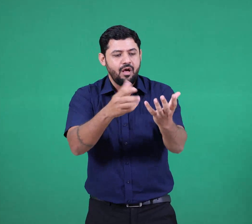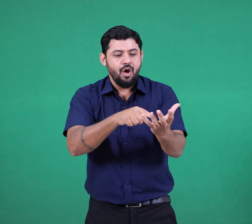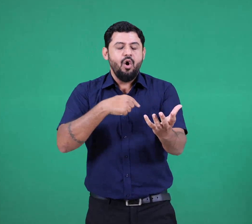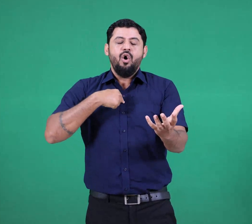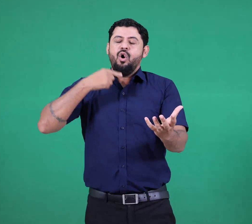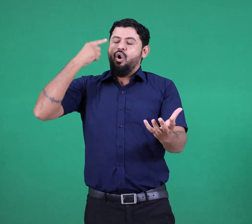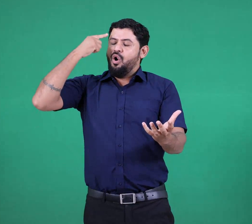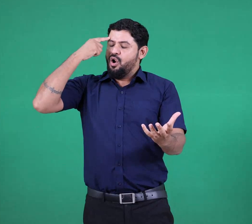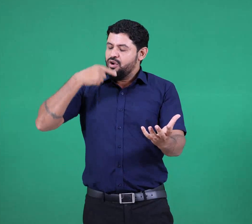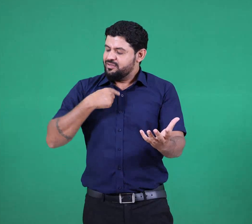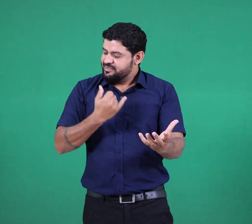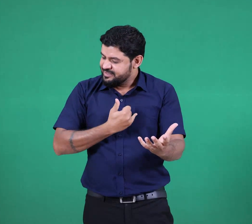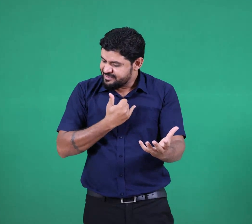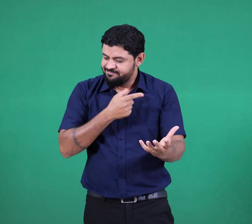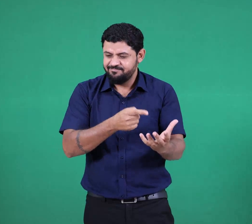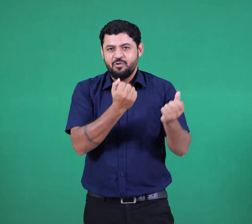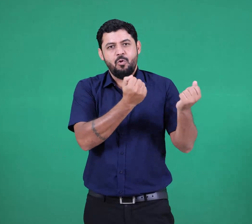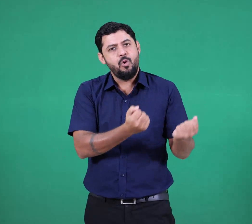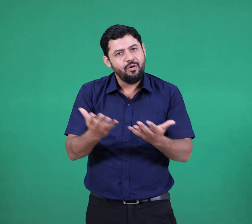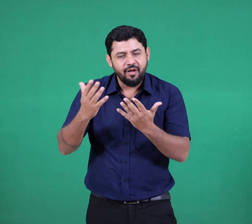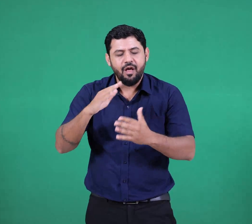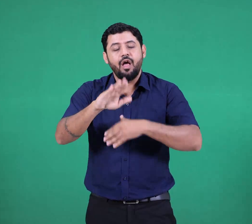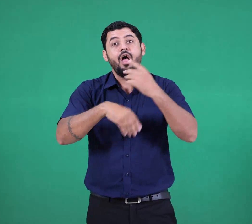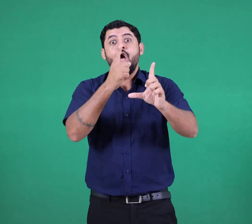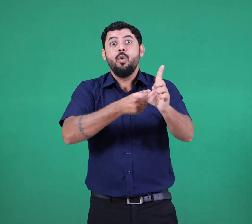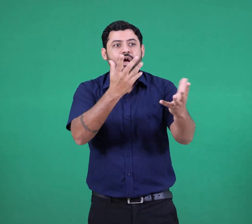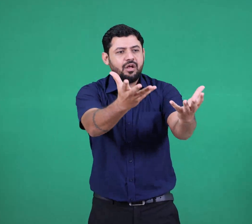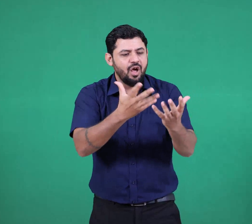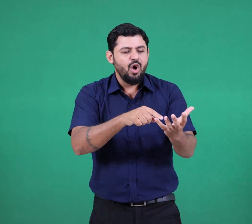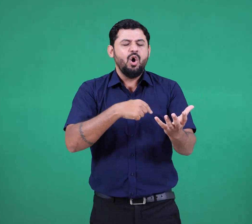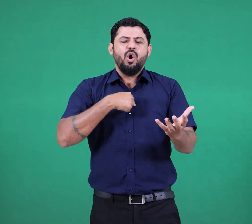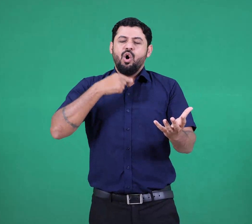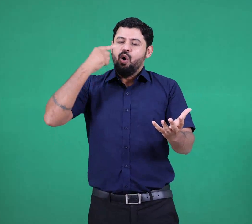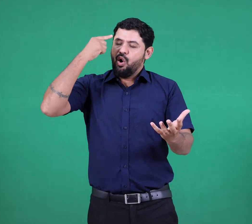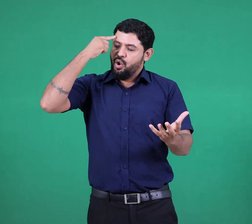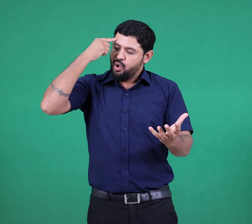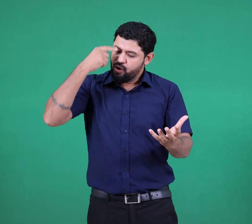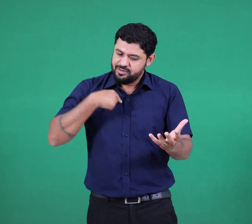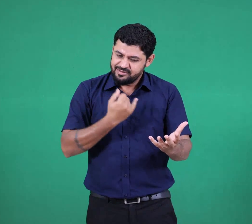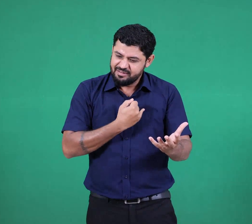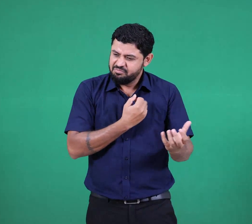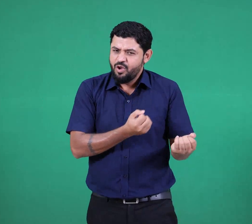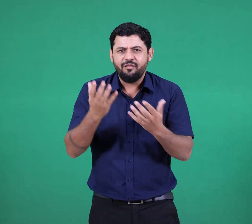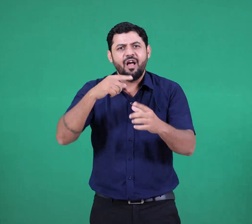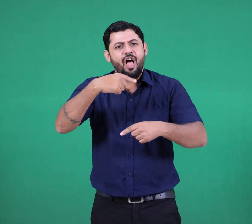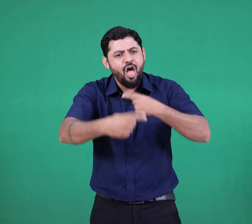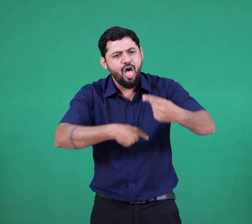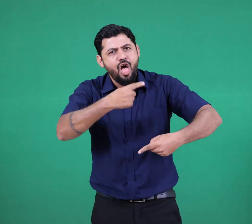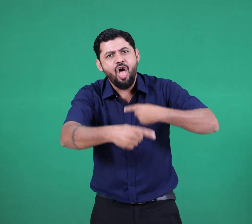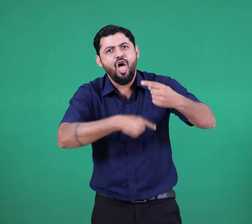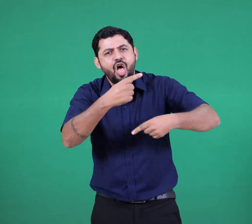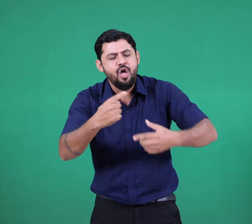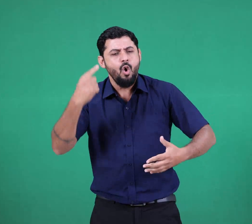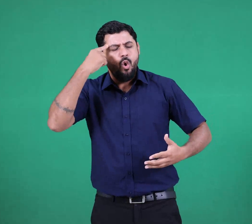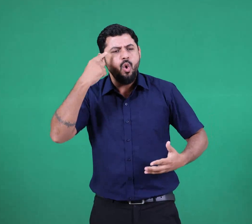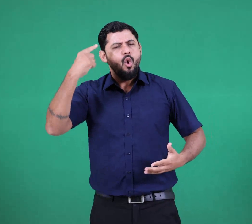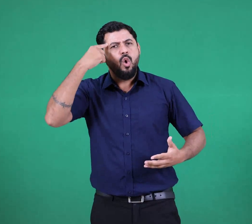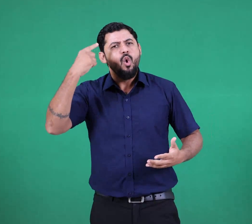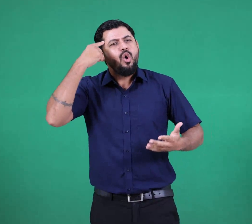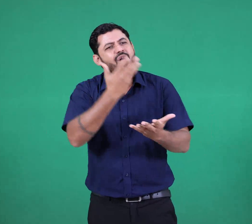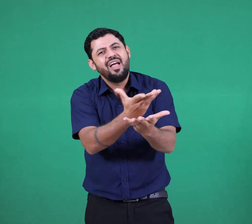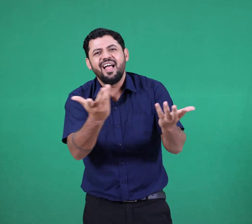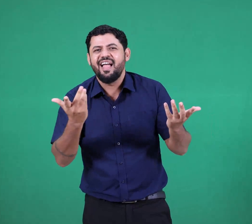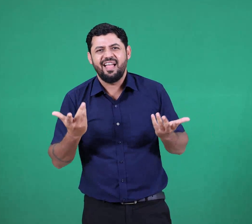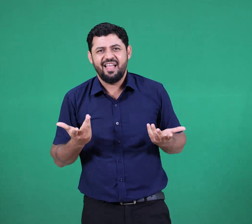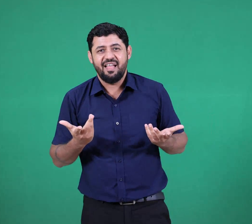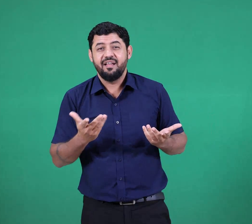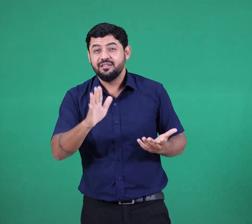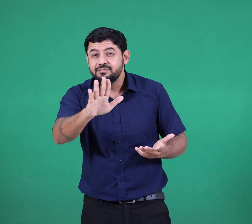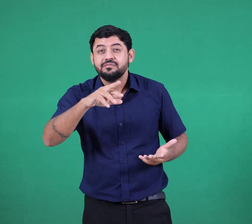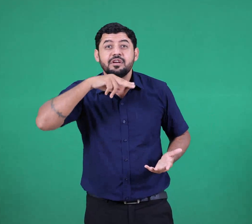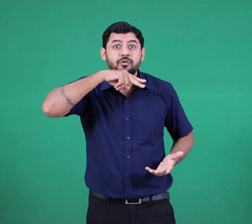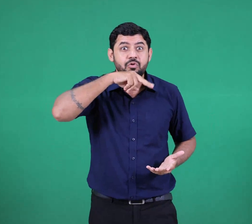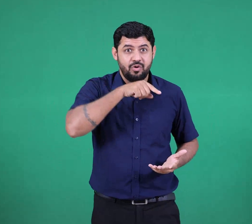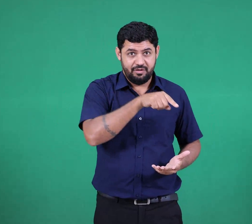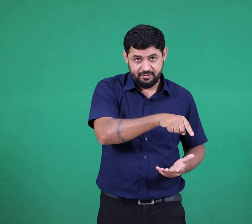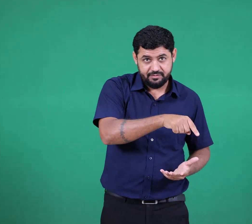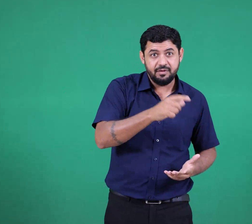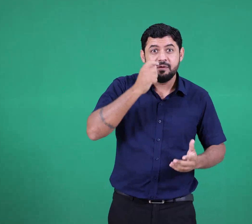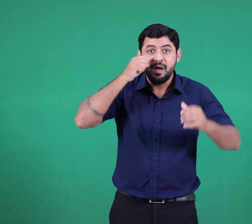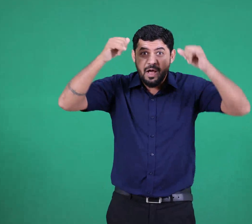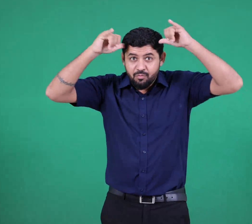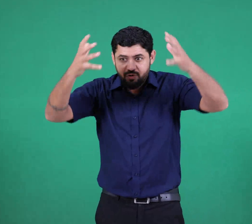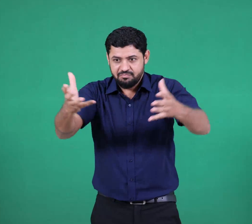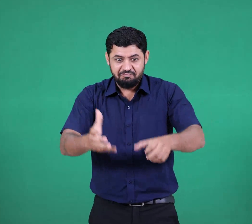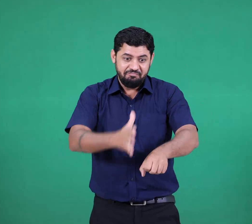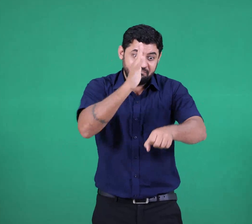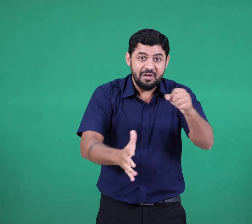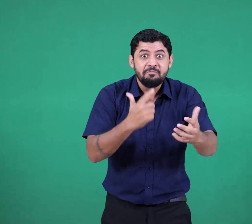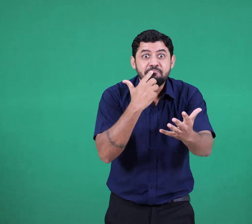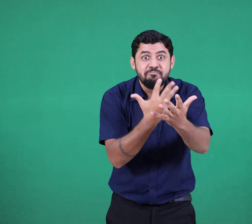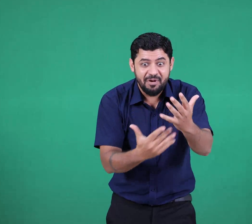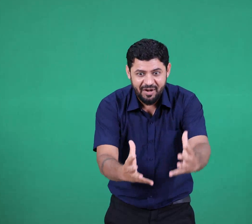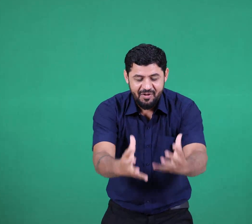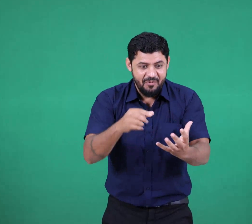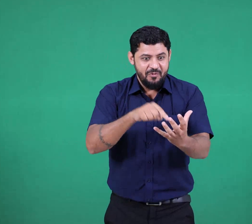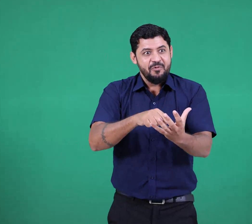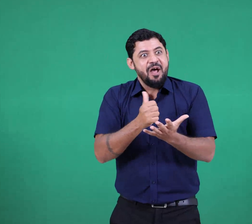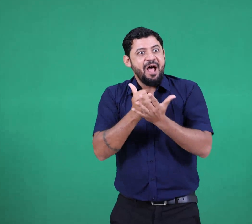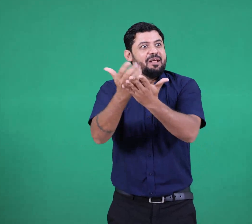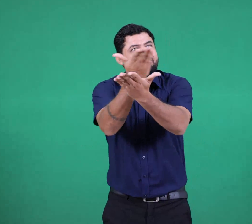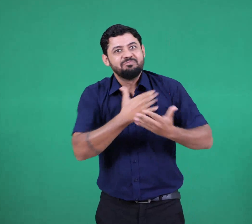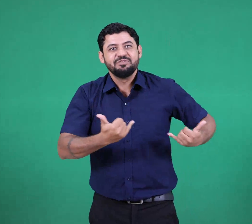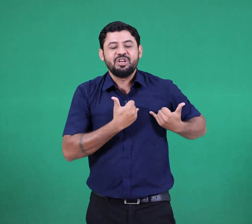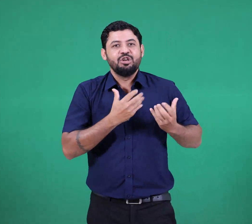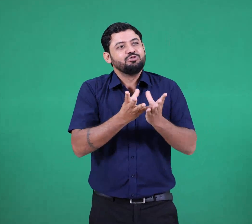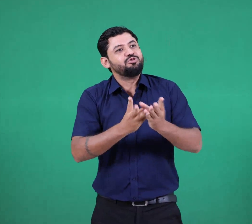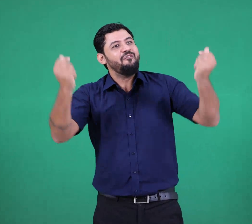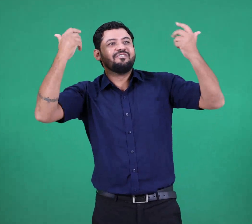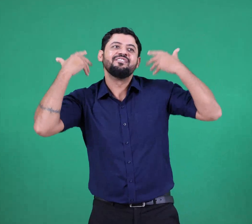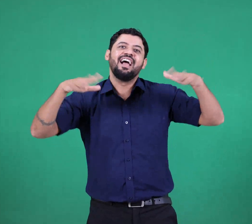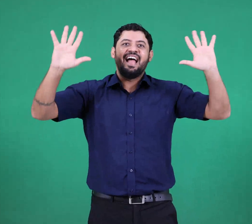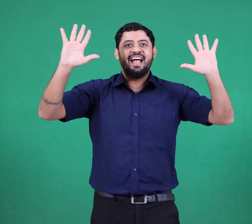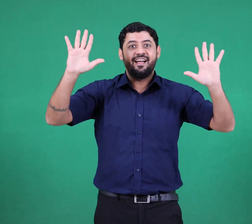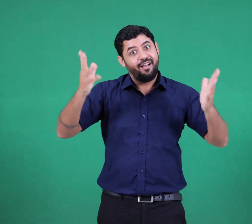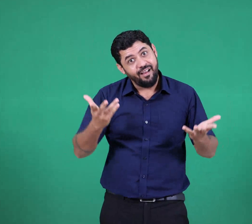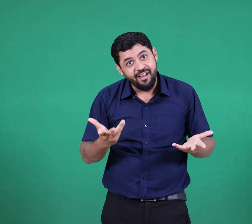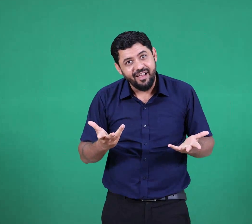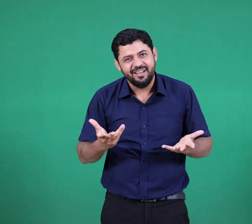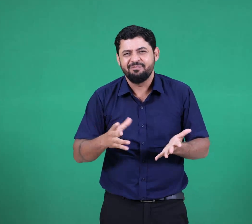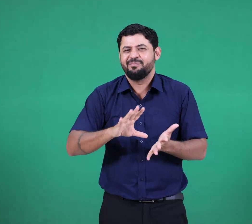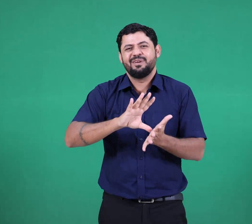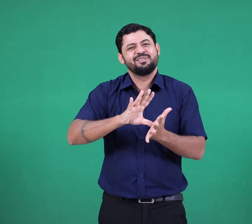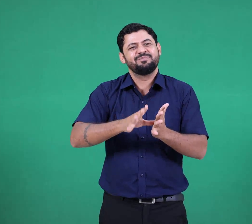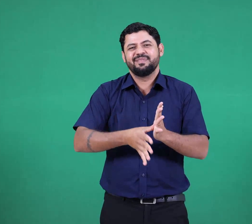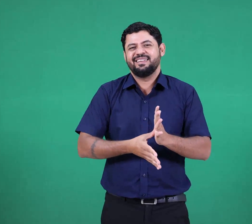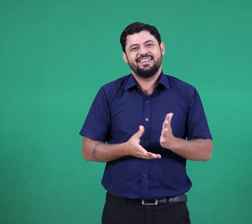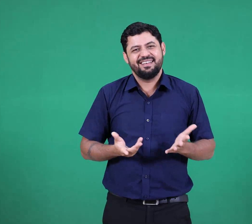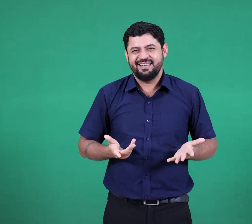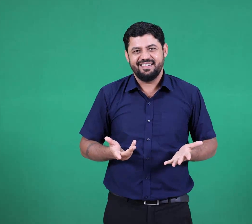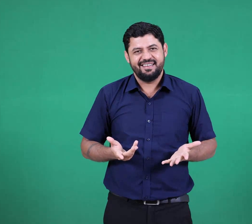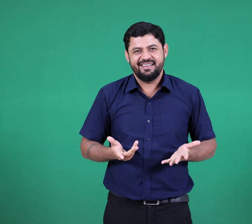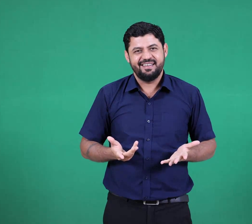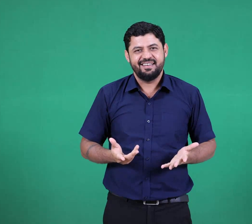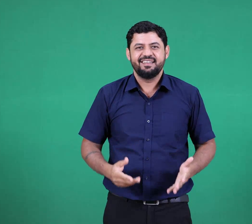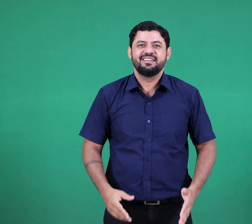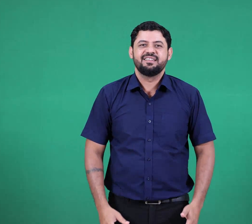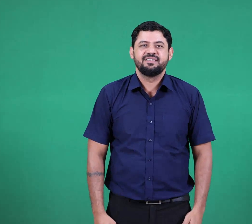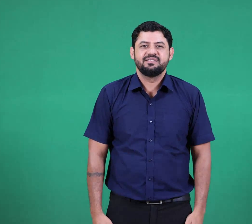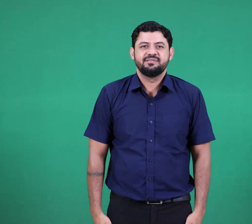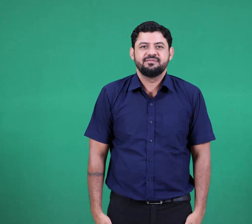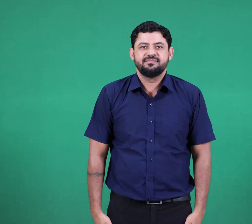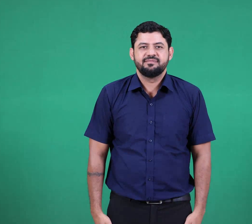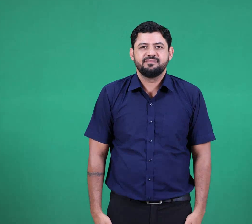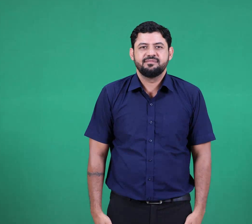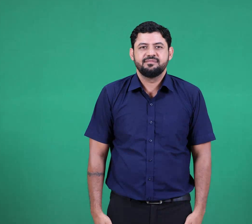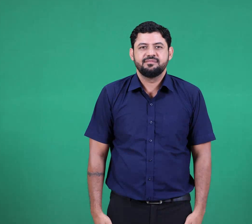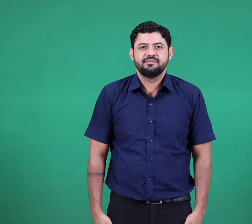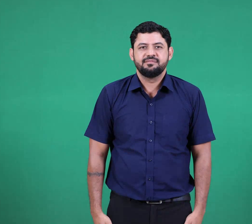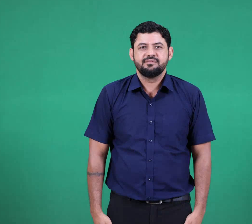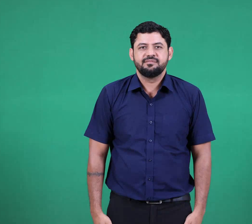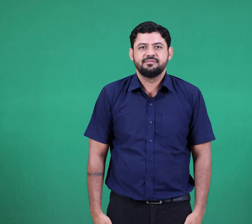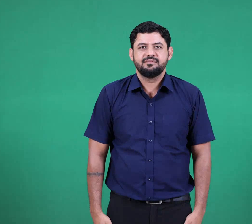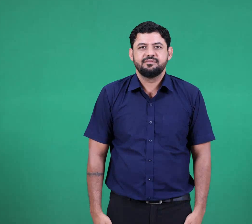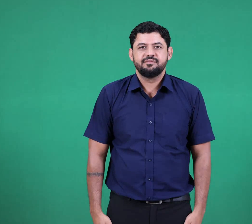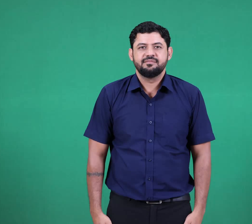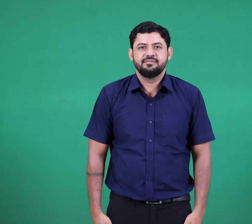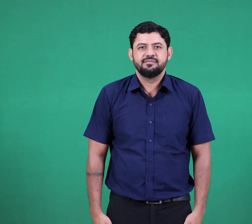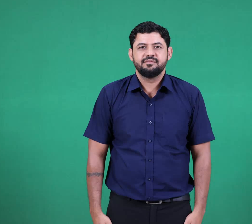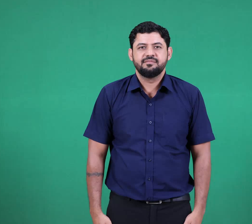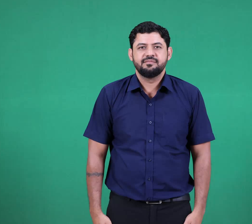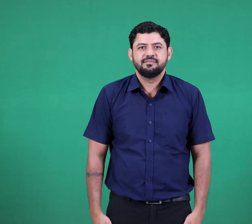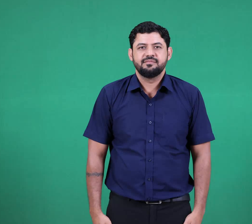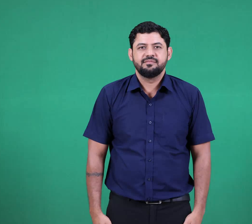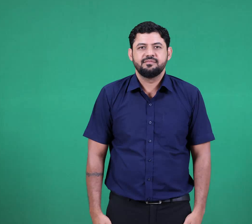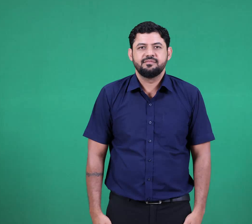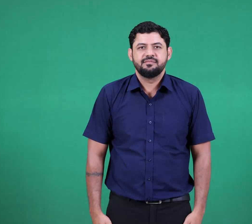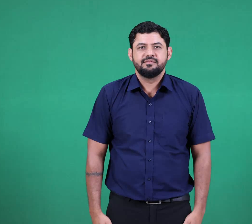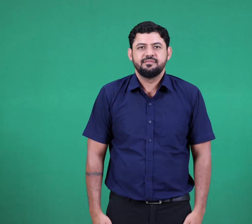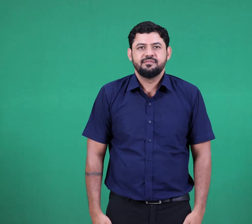Instead, those sacrifices are an annual reminder of sins, because it is impossible for the blood of bulls and goats to take away sins.